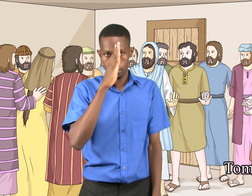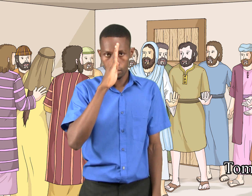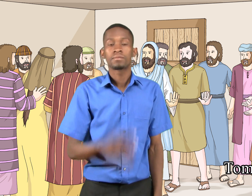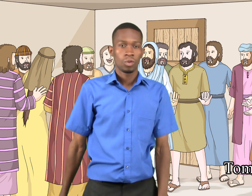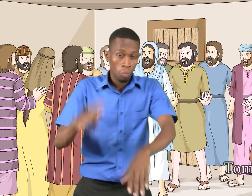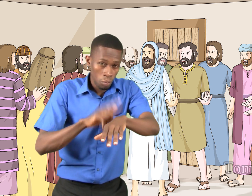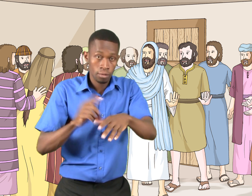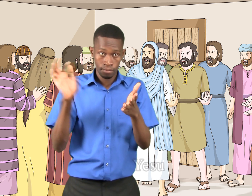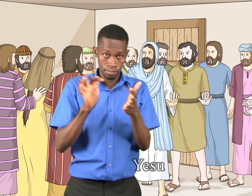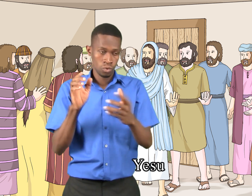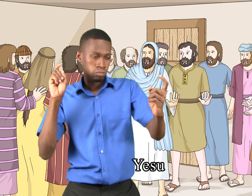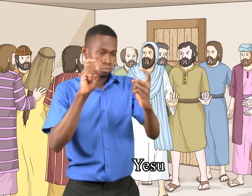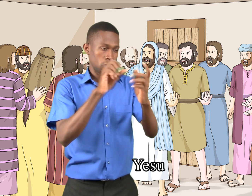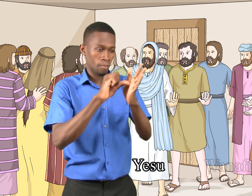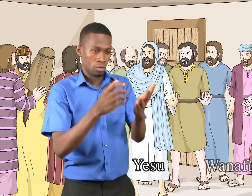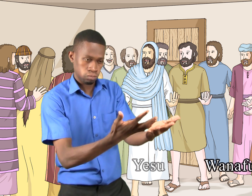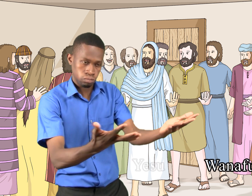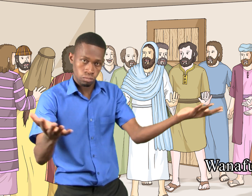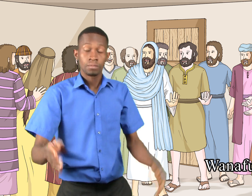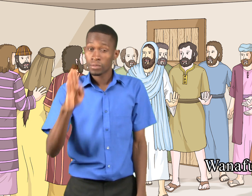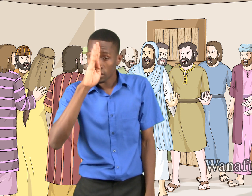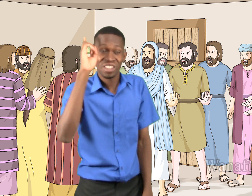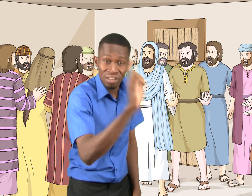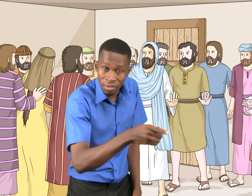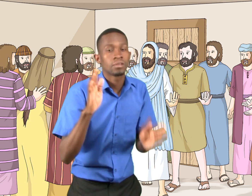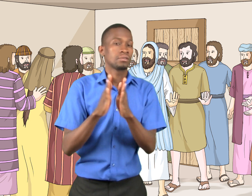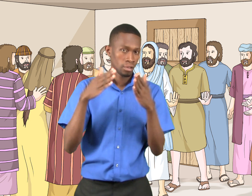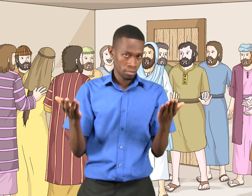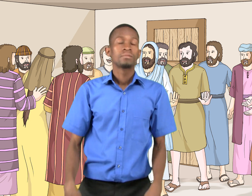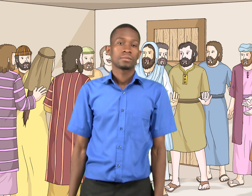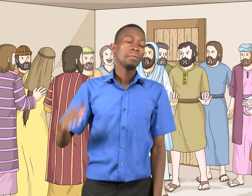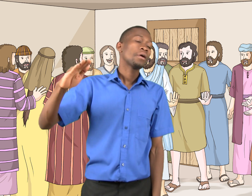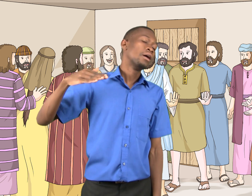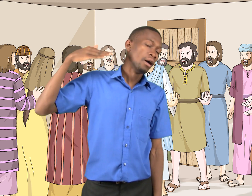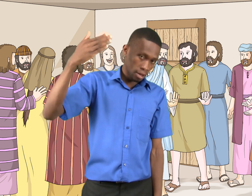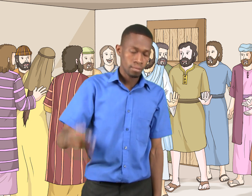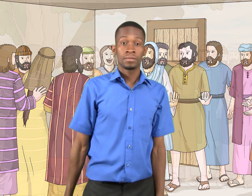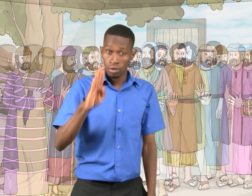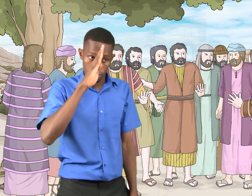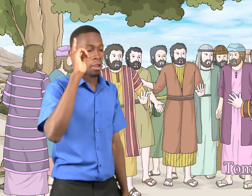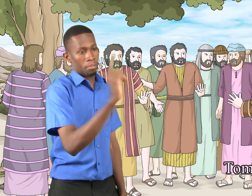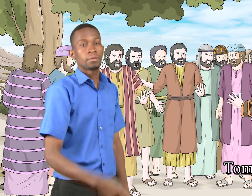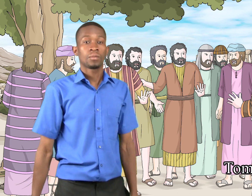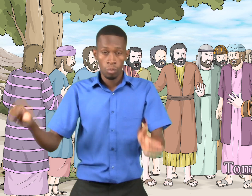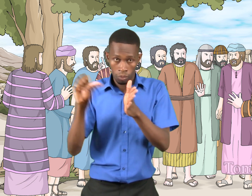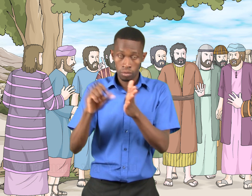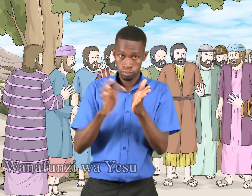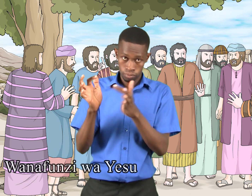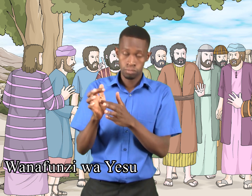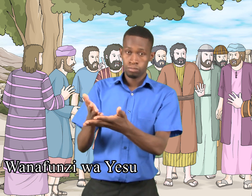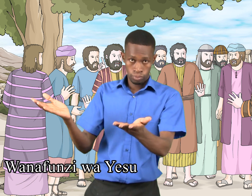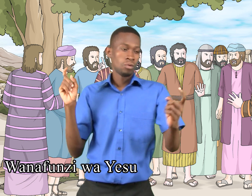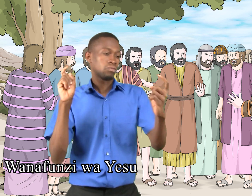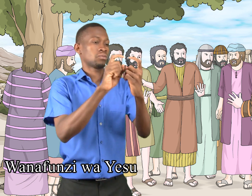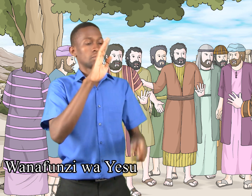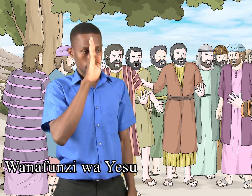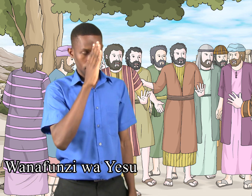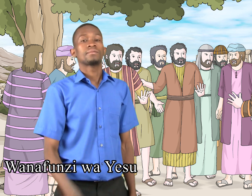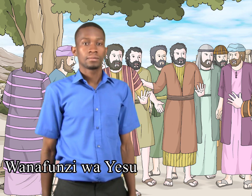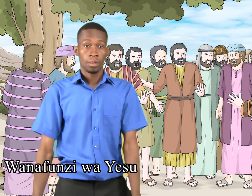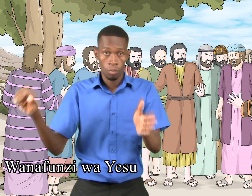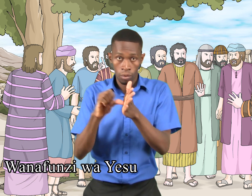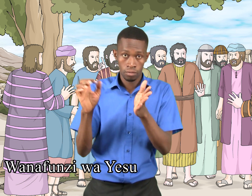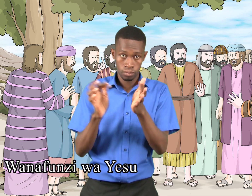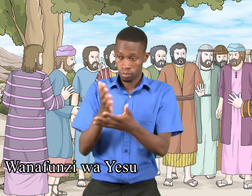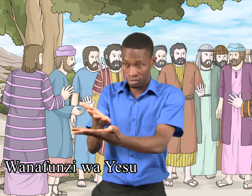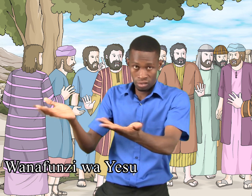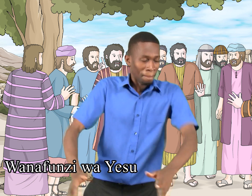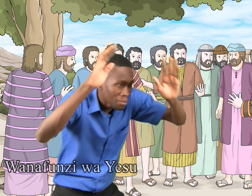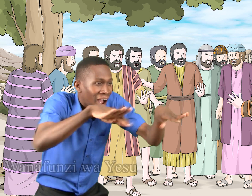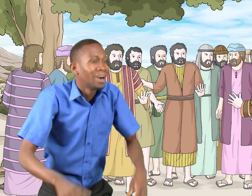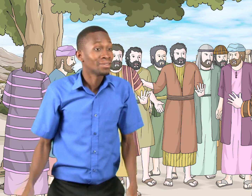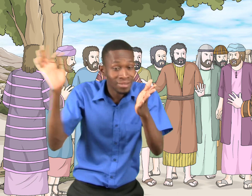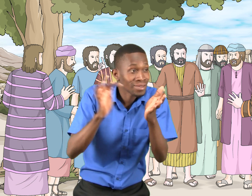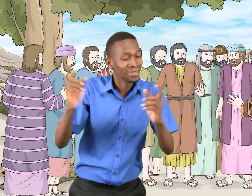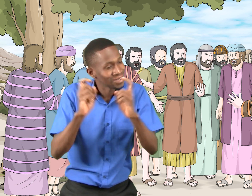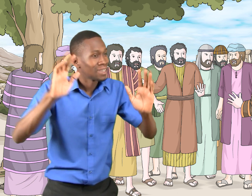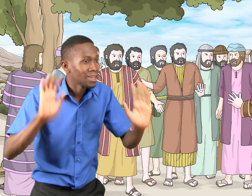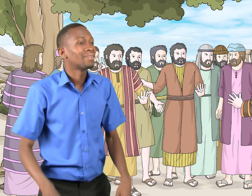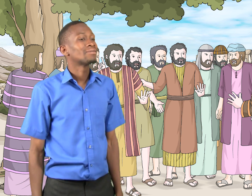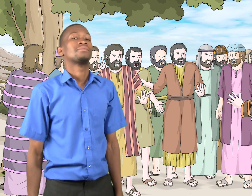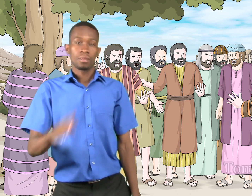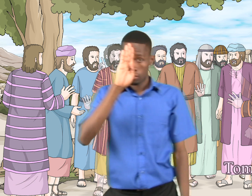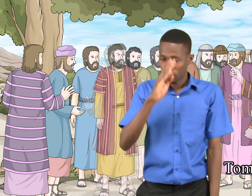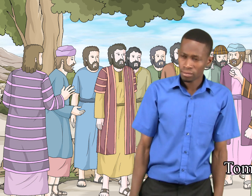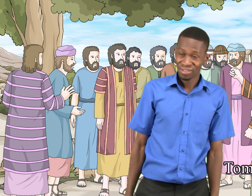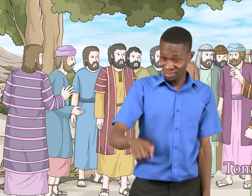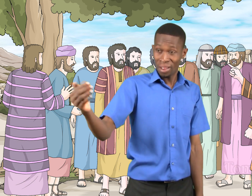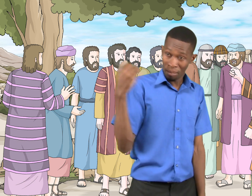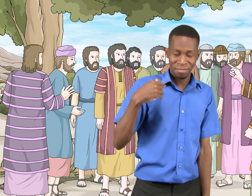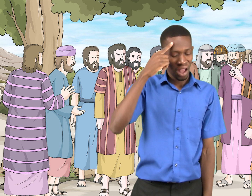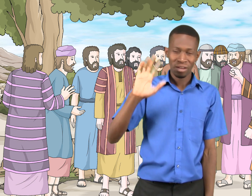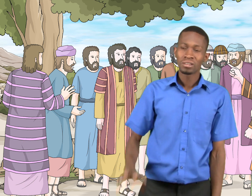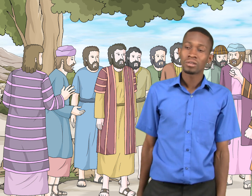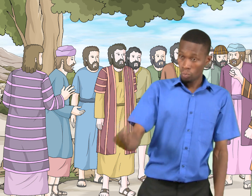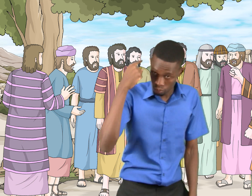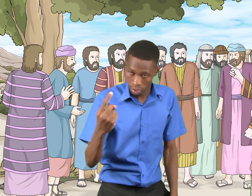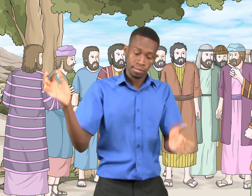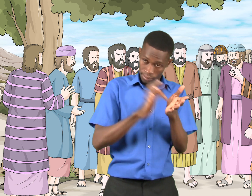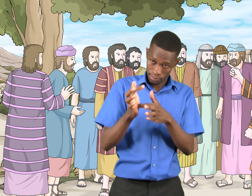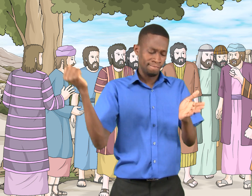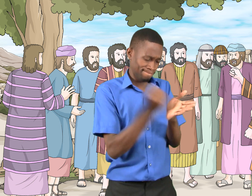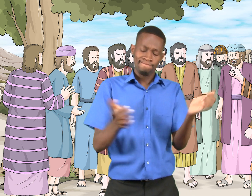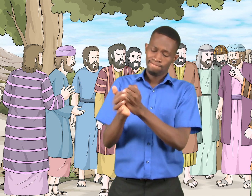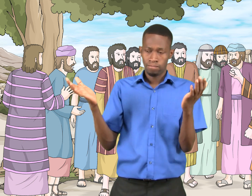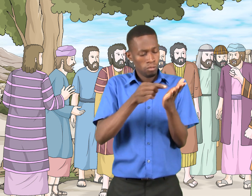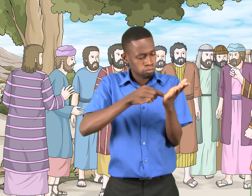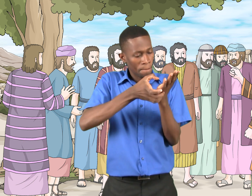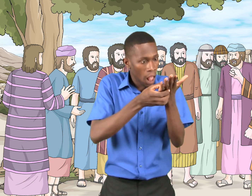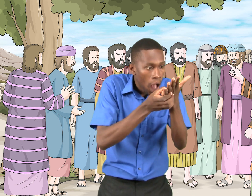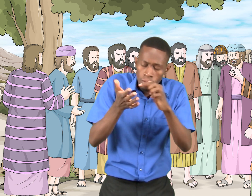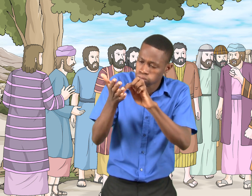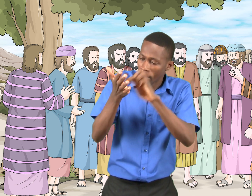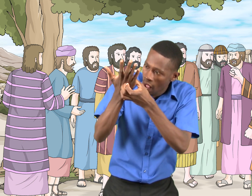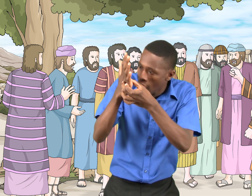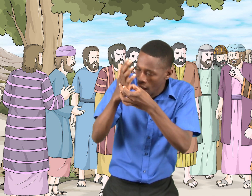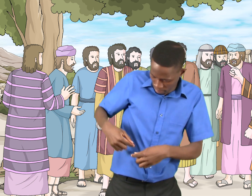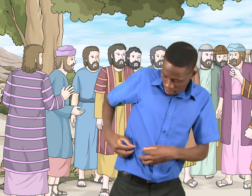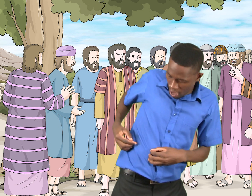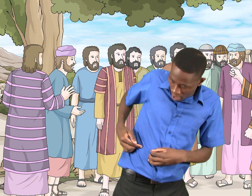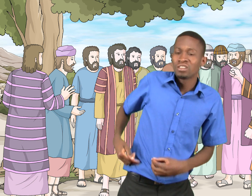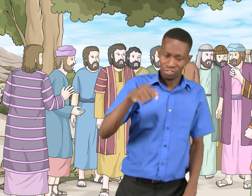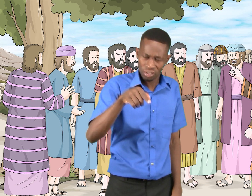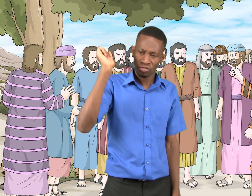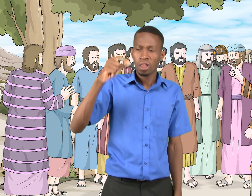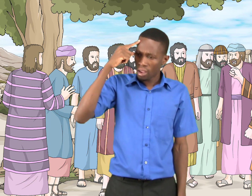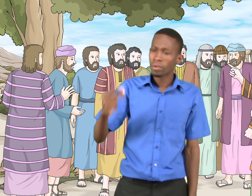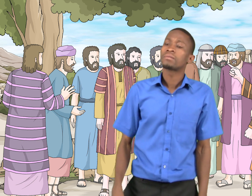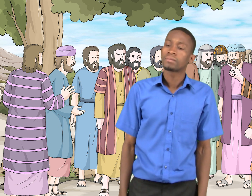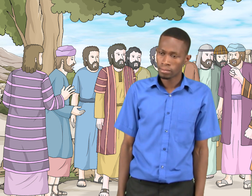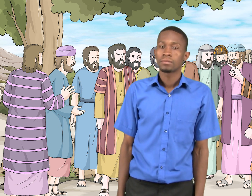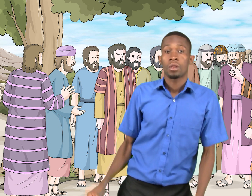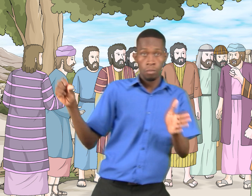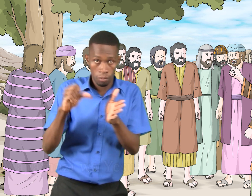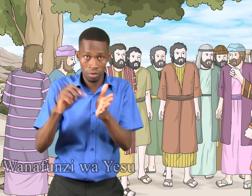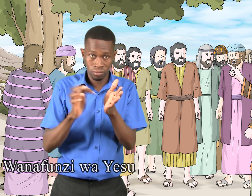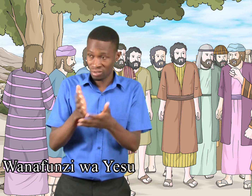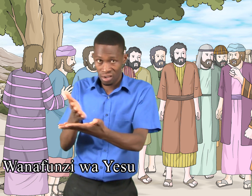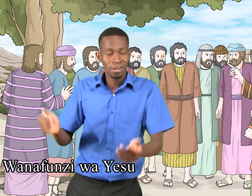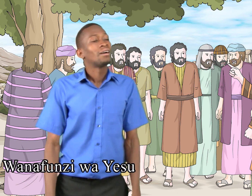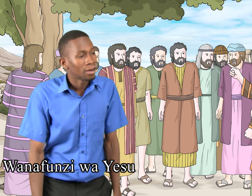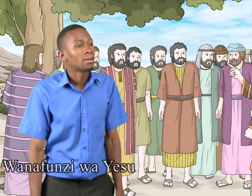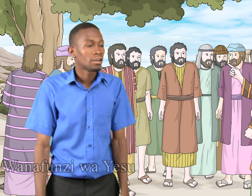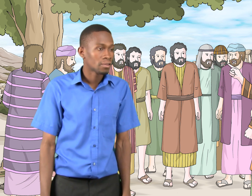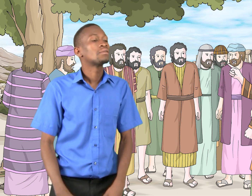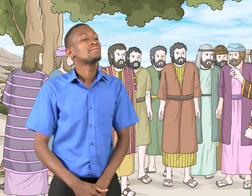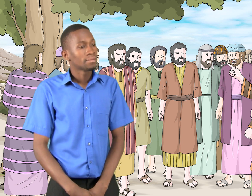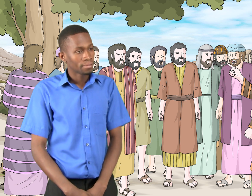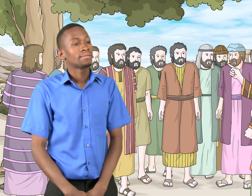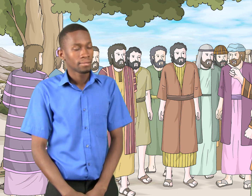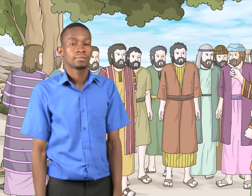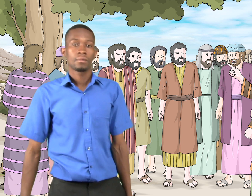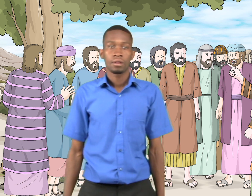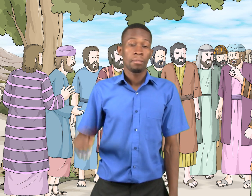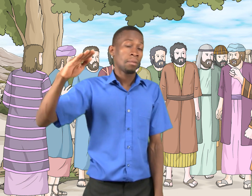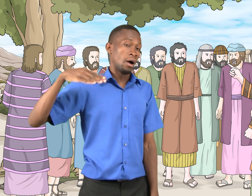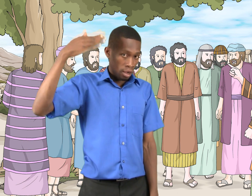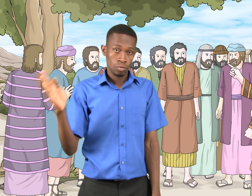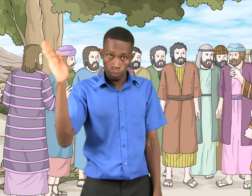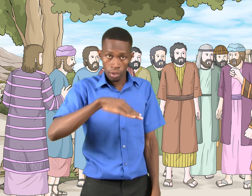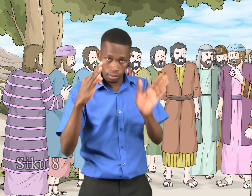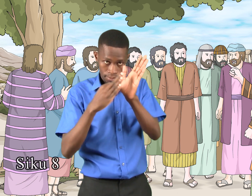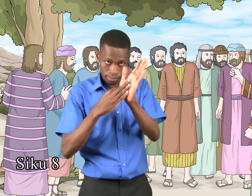But he replied, “Unless I see the nail marks in His hands, and put my finger where the nails have been, and put my hand into His side, I will never believe.”